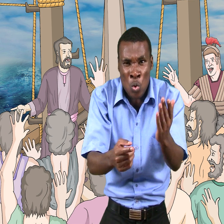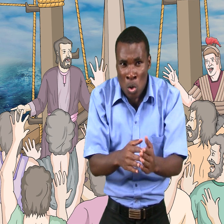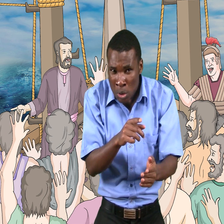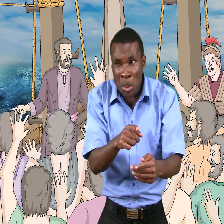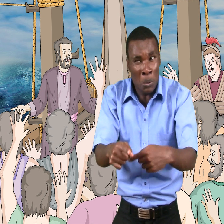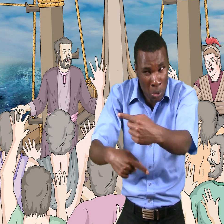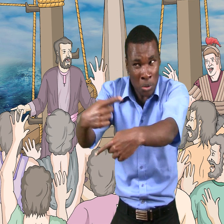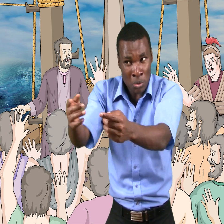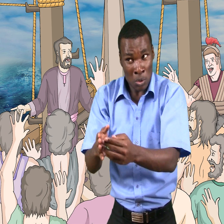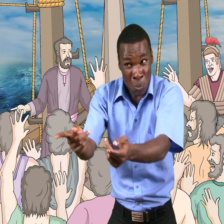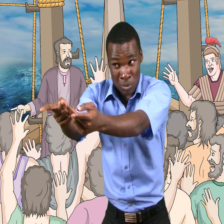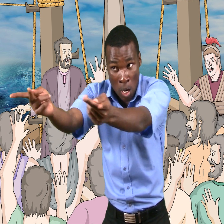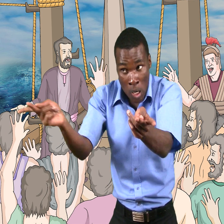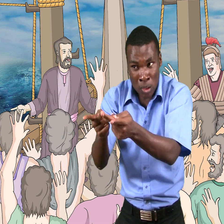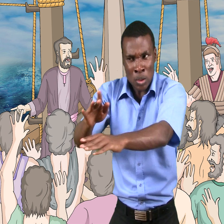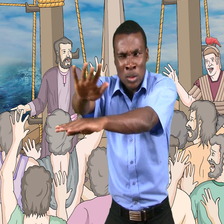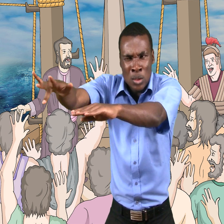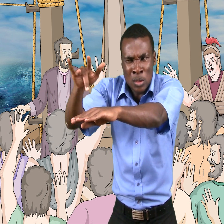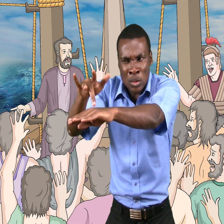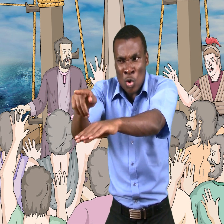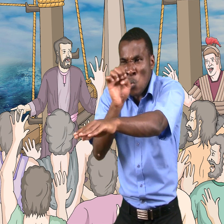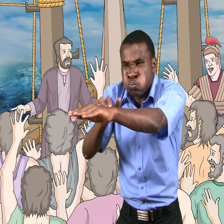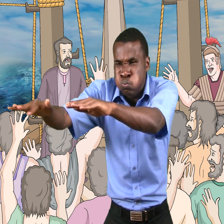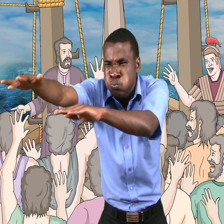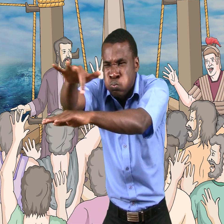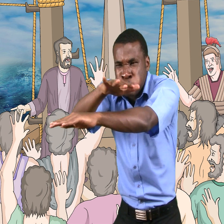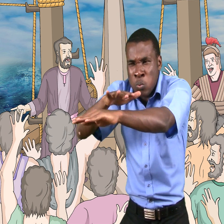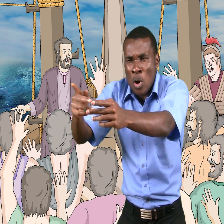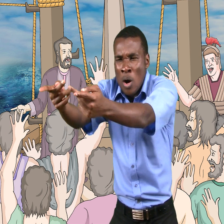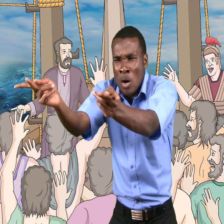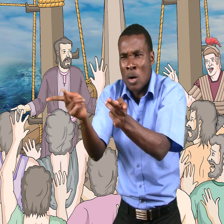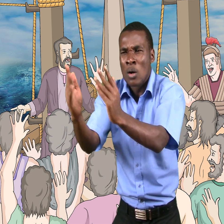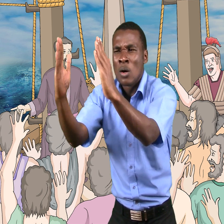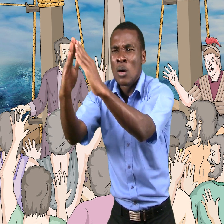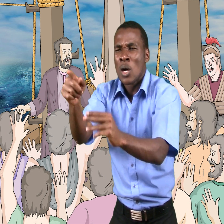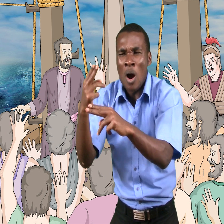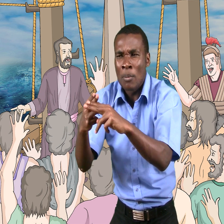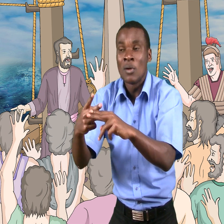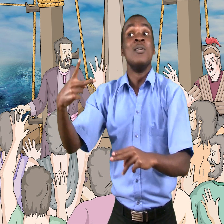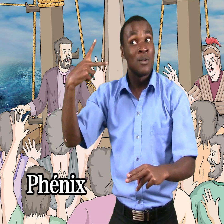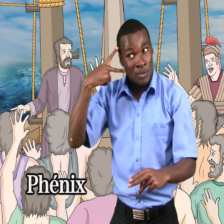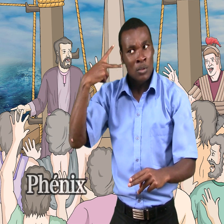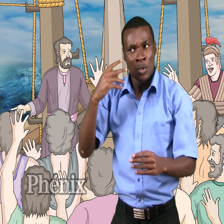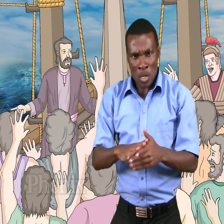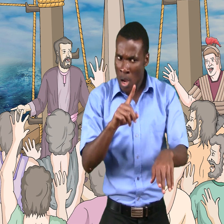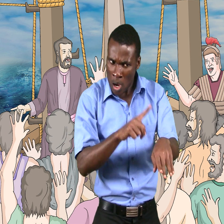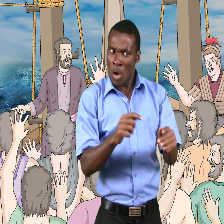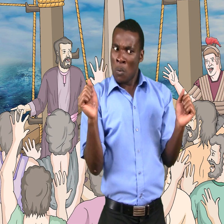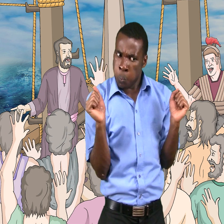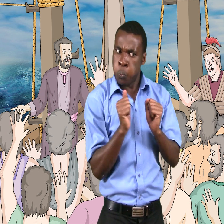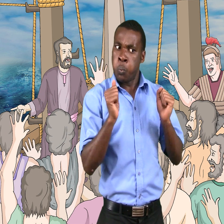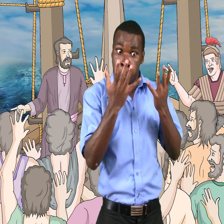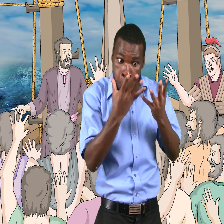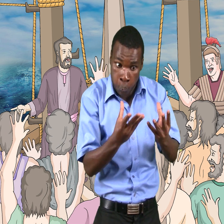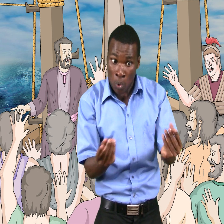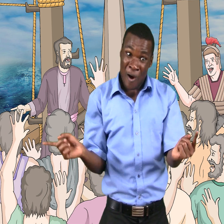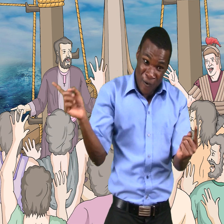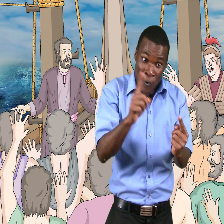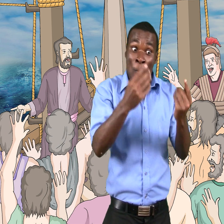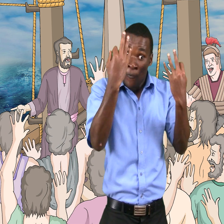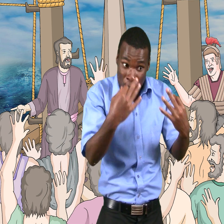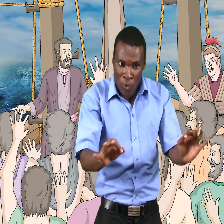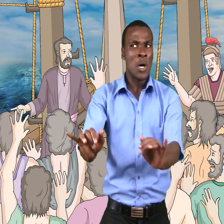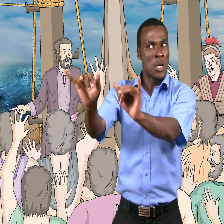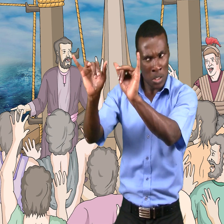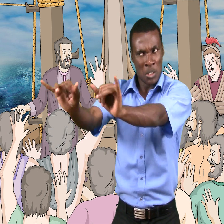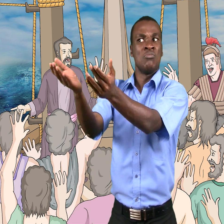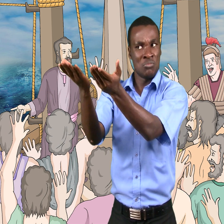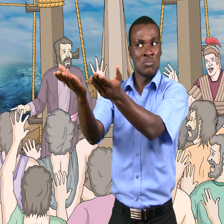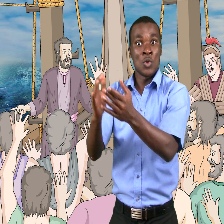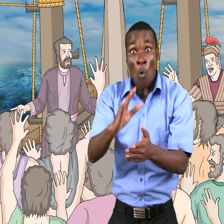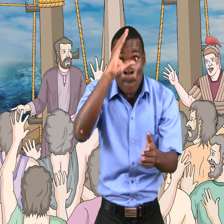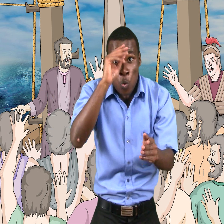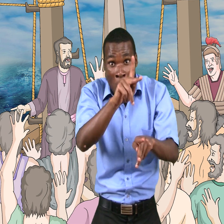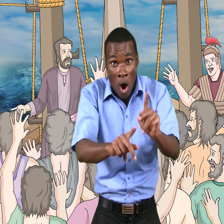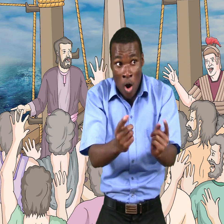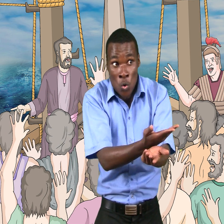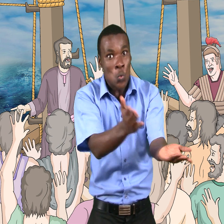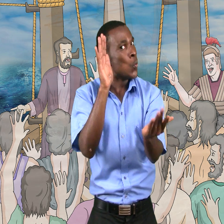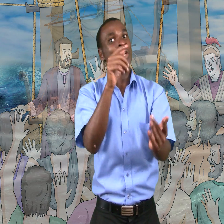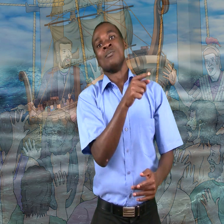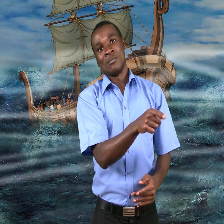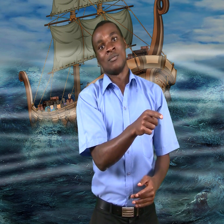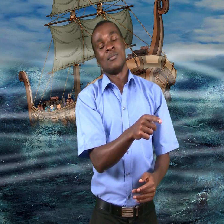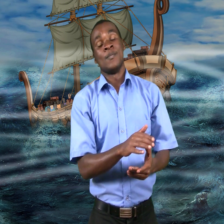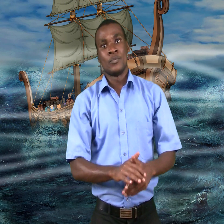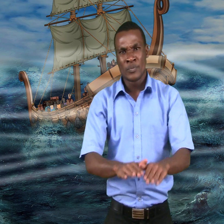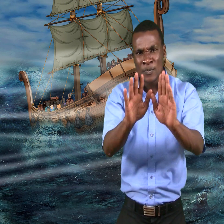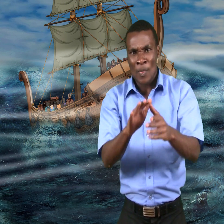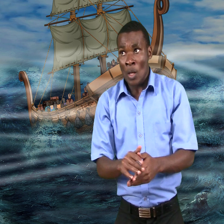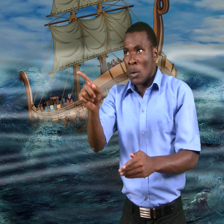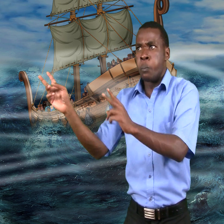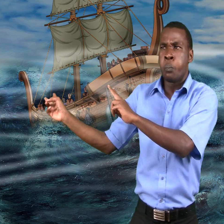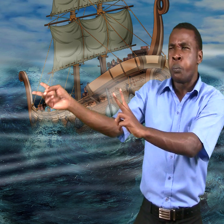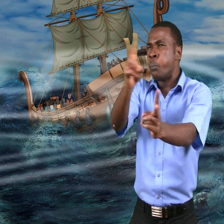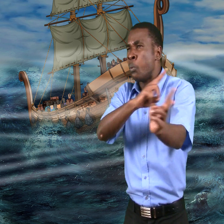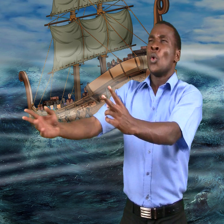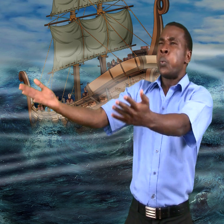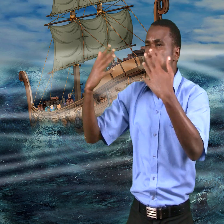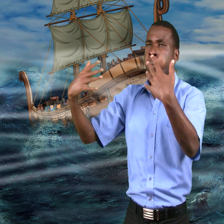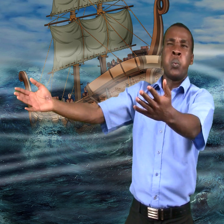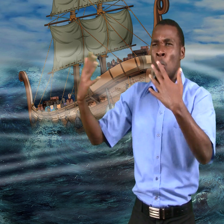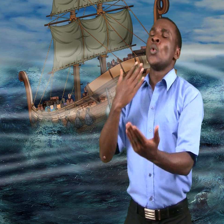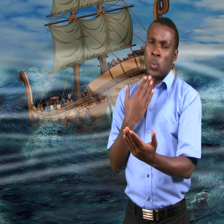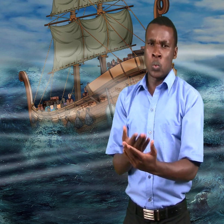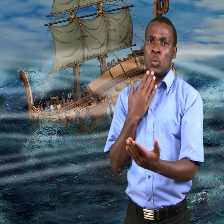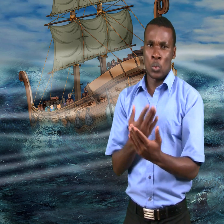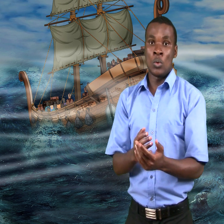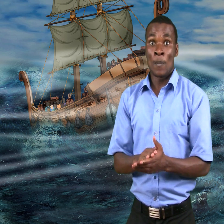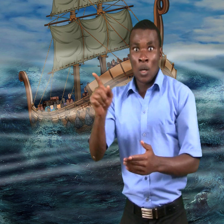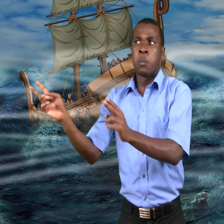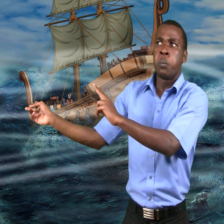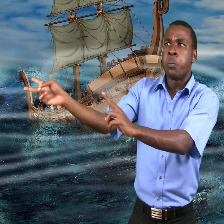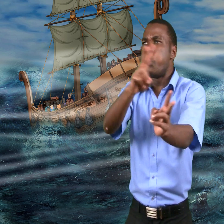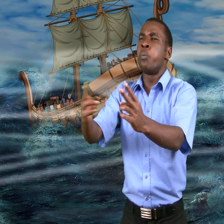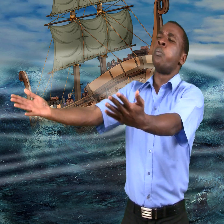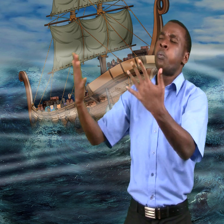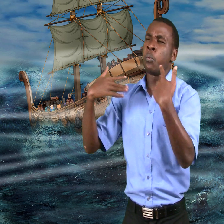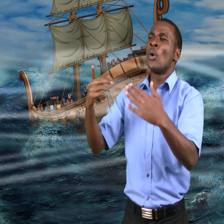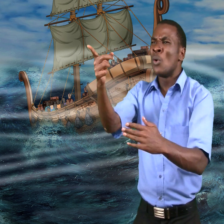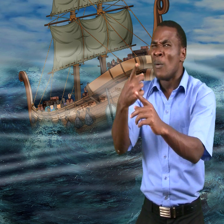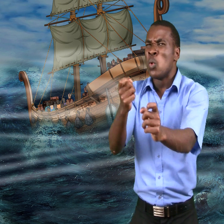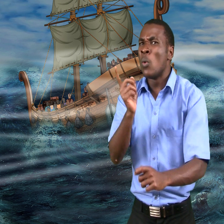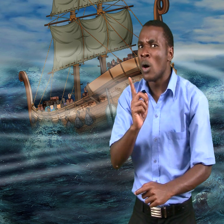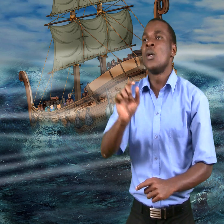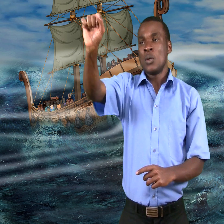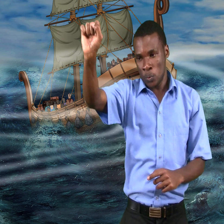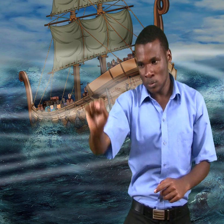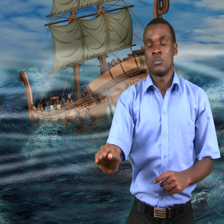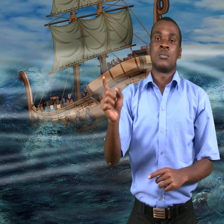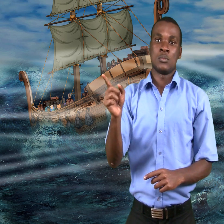Phoenix was a harbor in Crete facing both southwest and northwest.